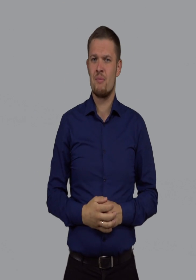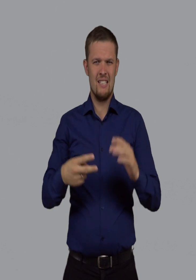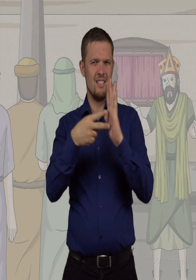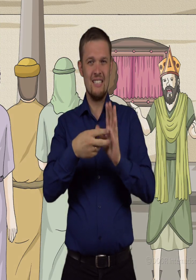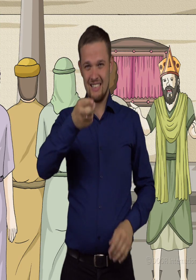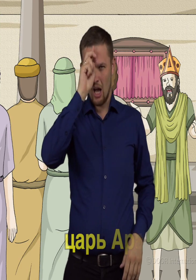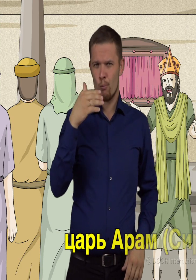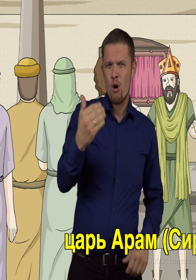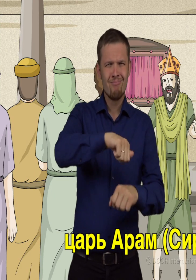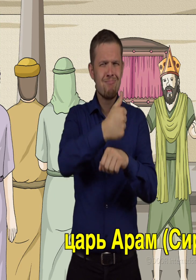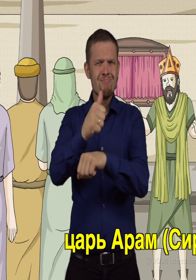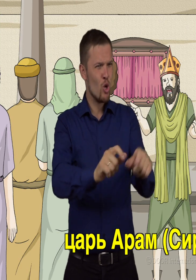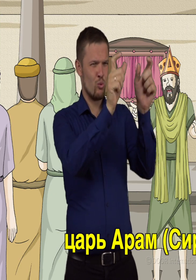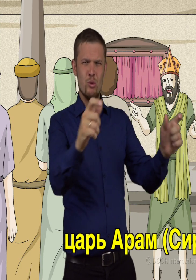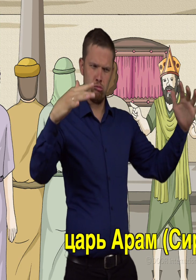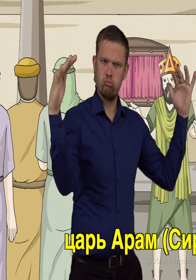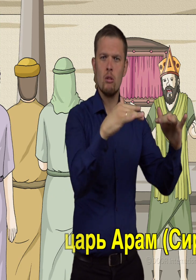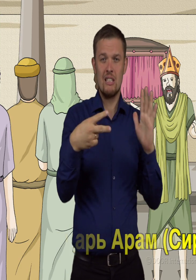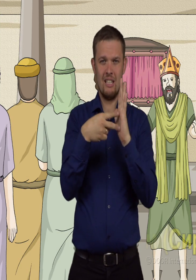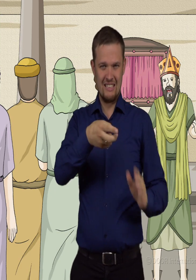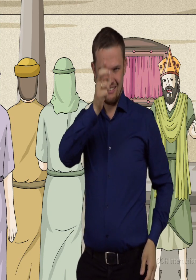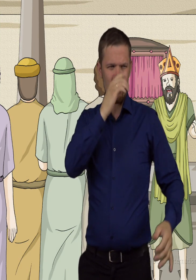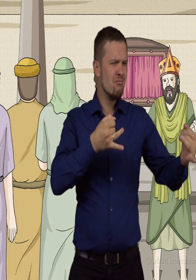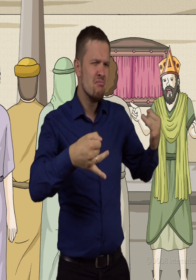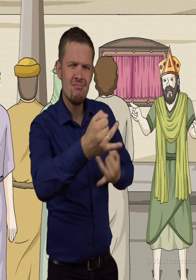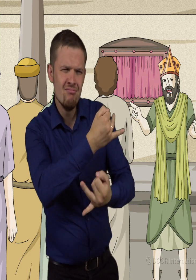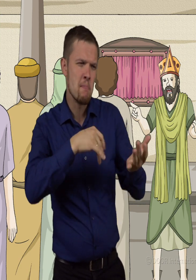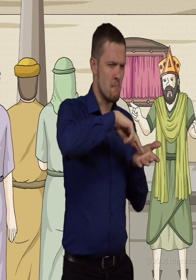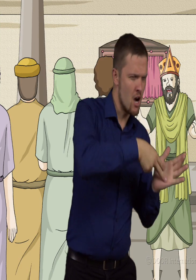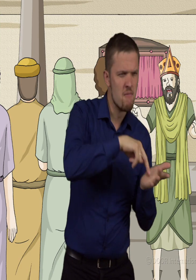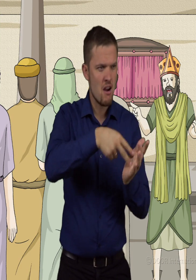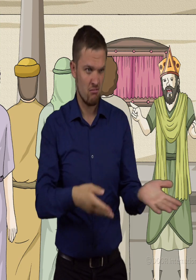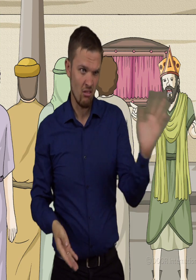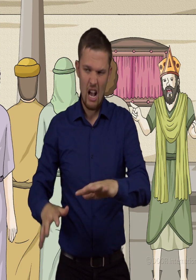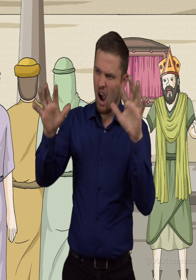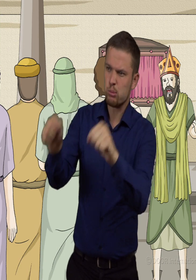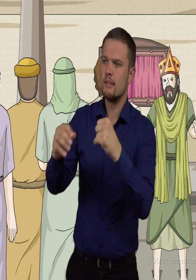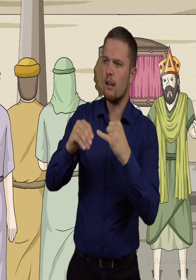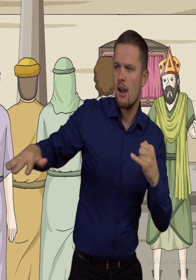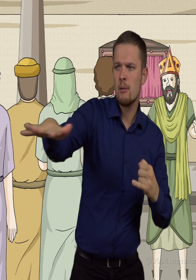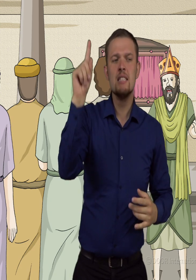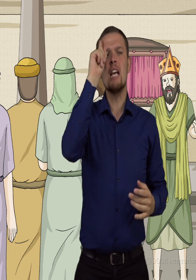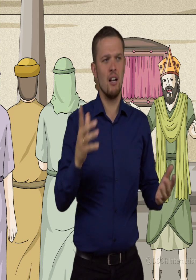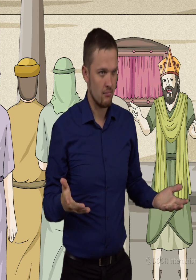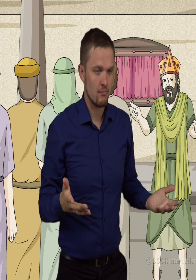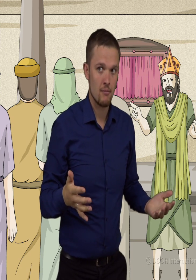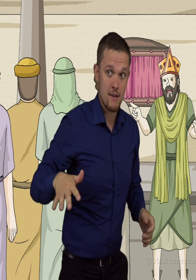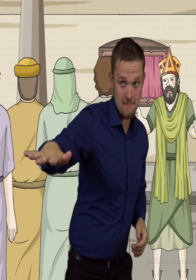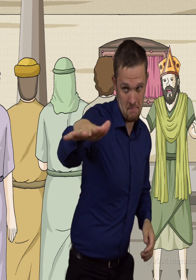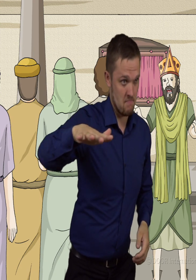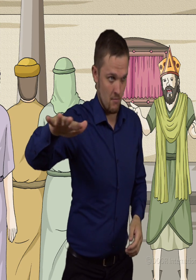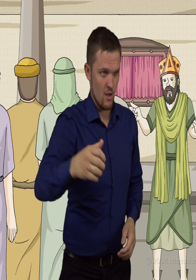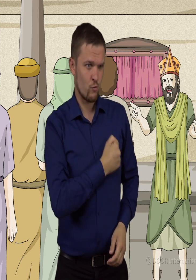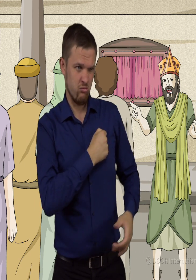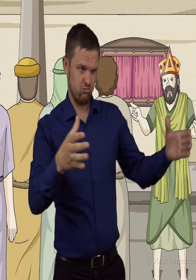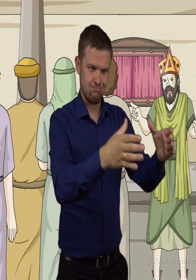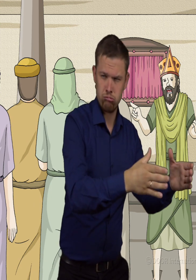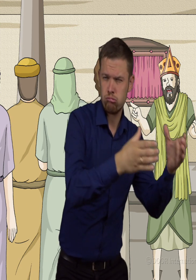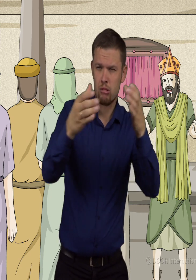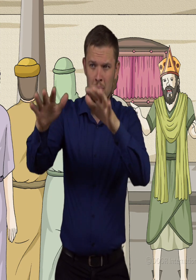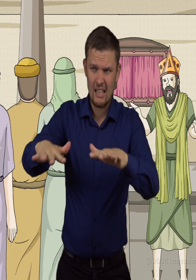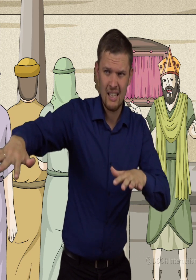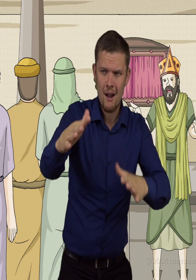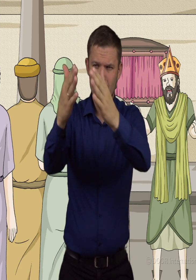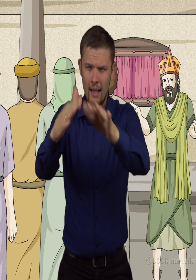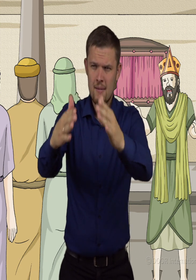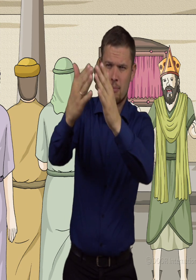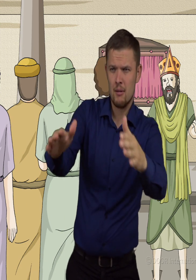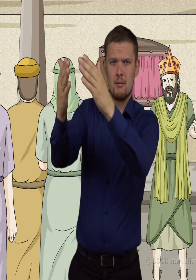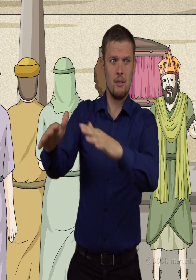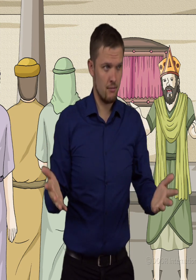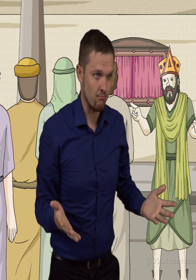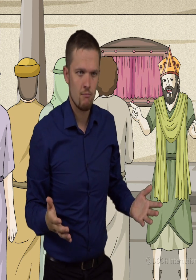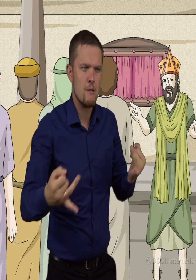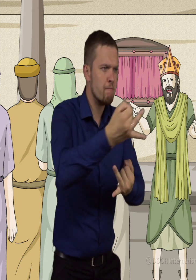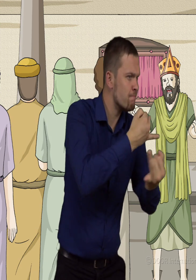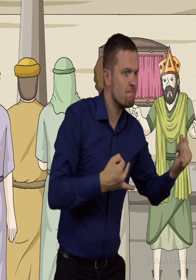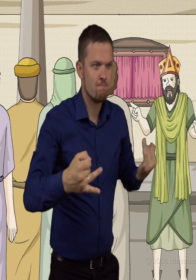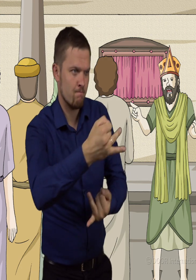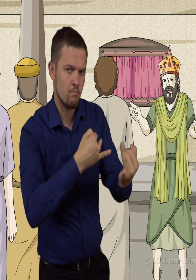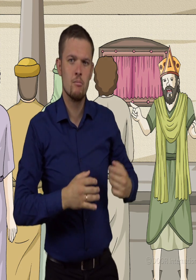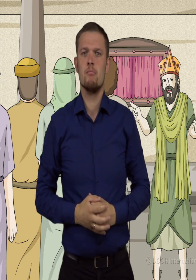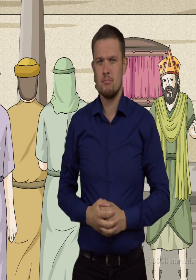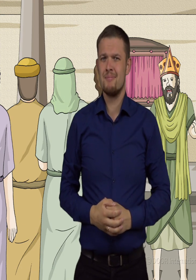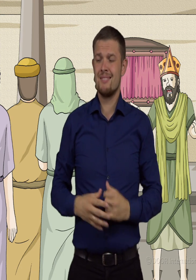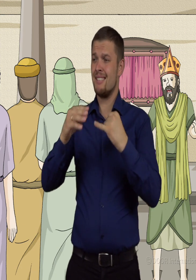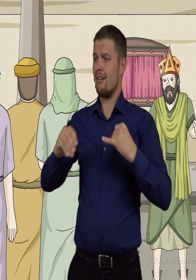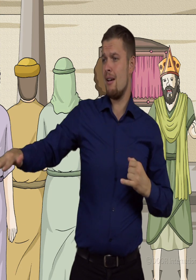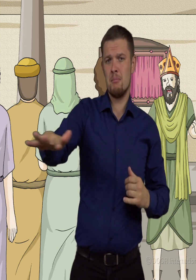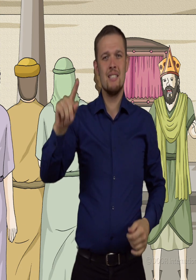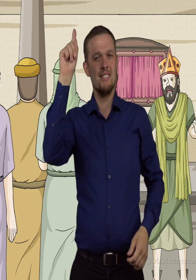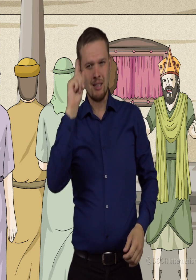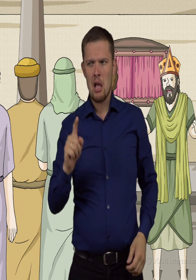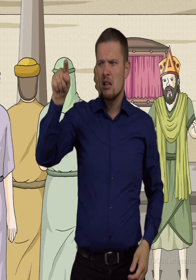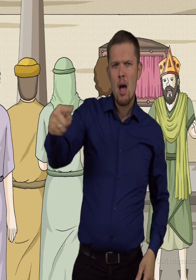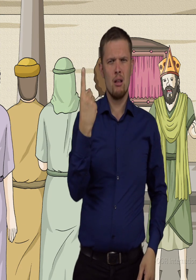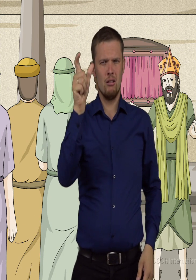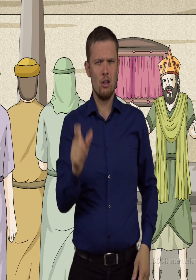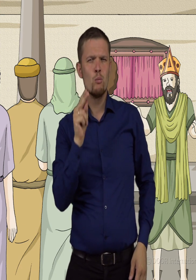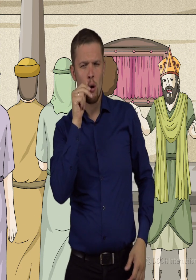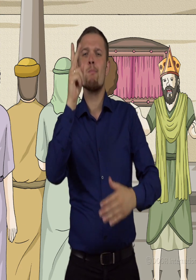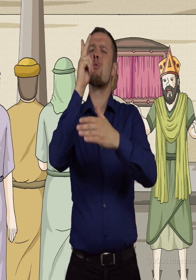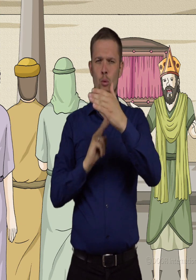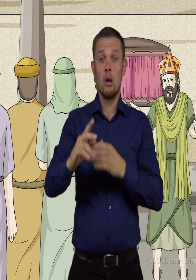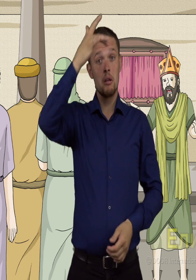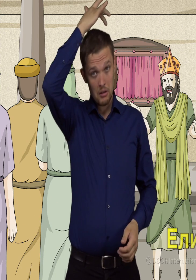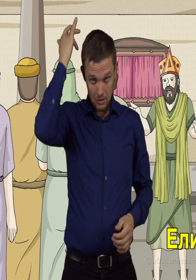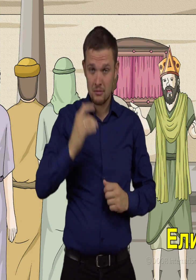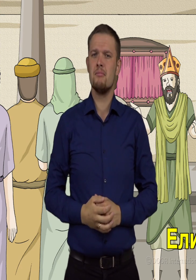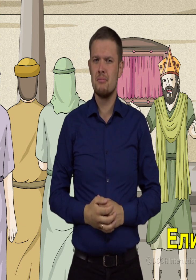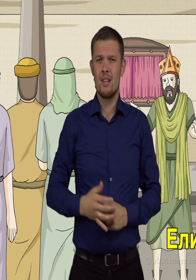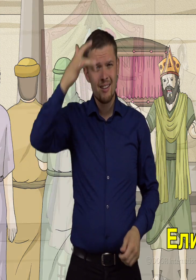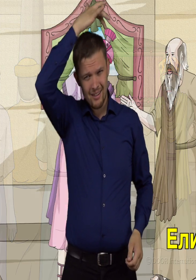After consulting with his servants, he said, “My camp will be in such and such a place.”